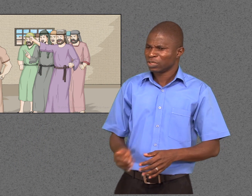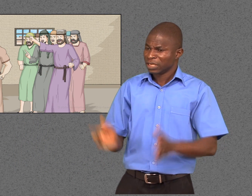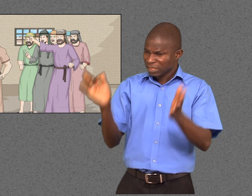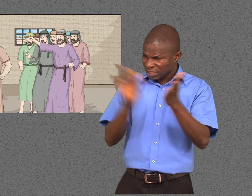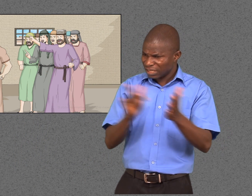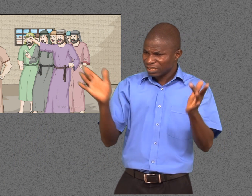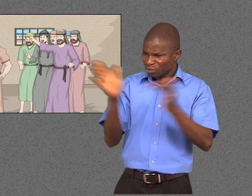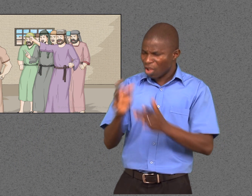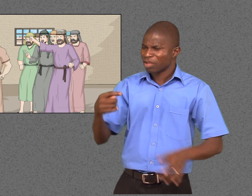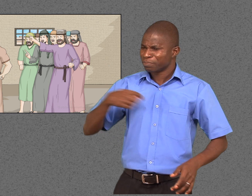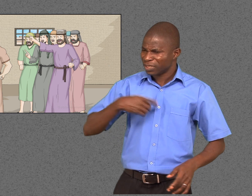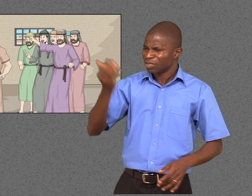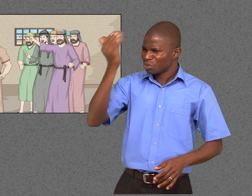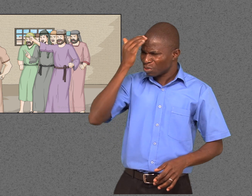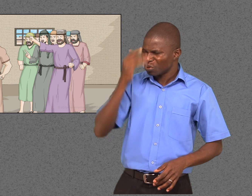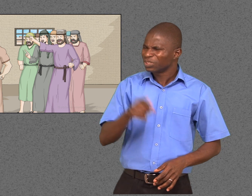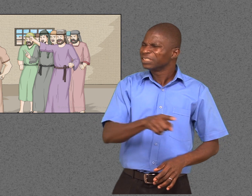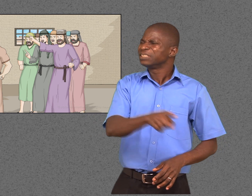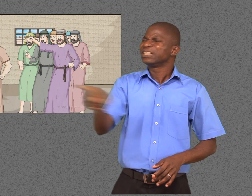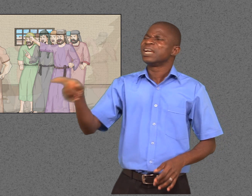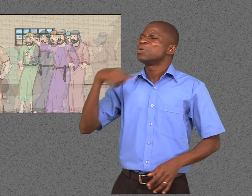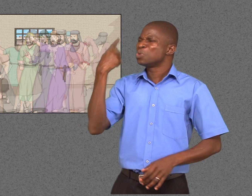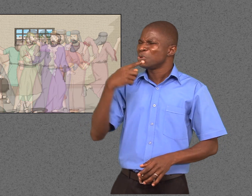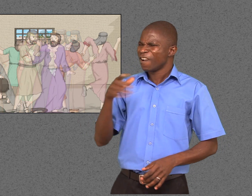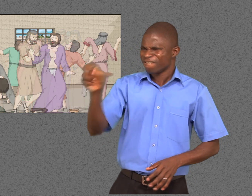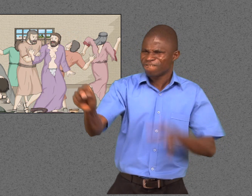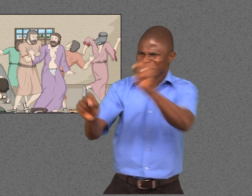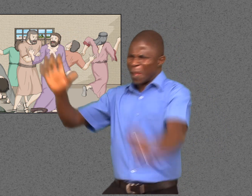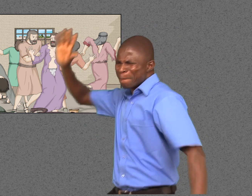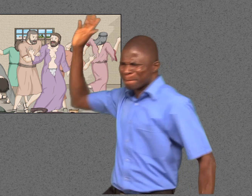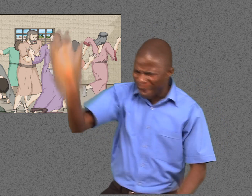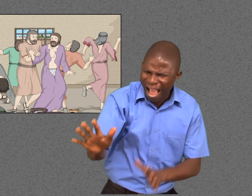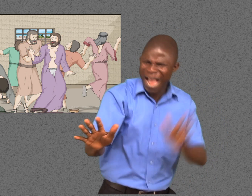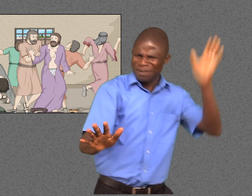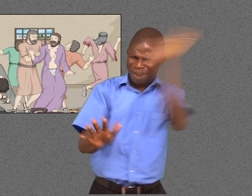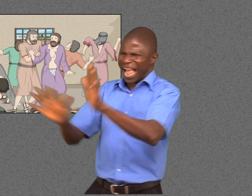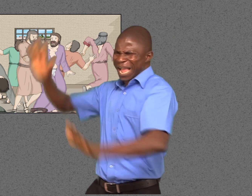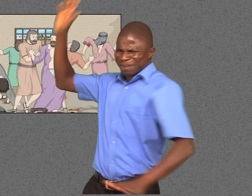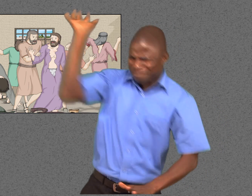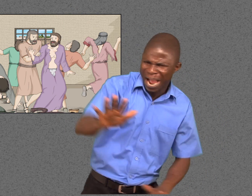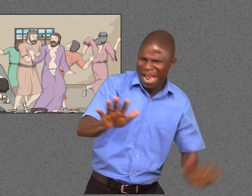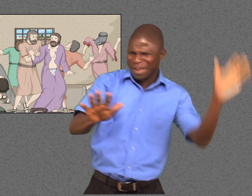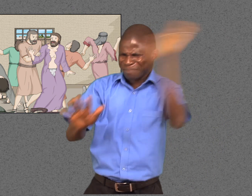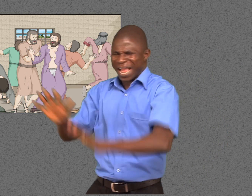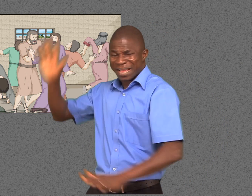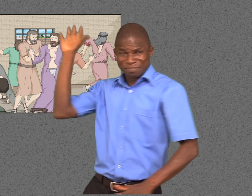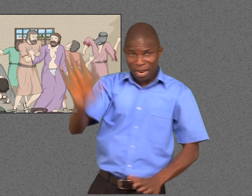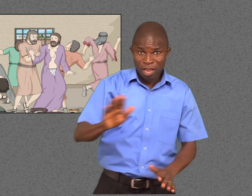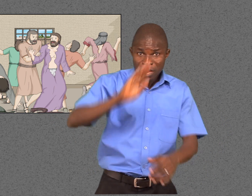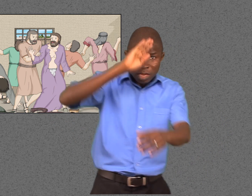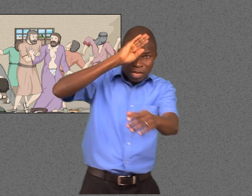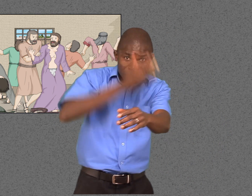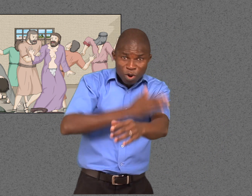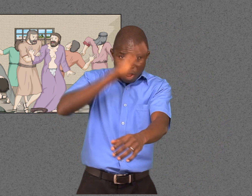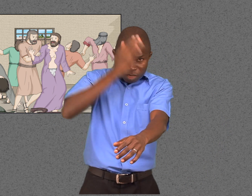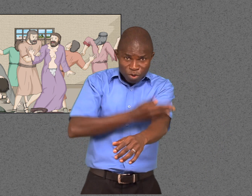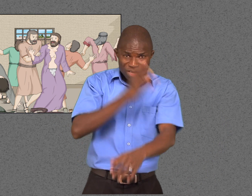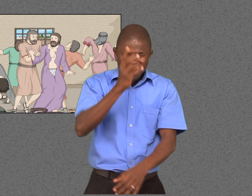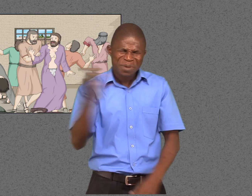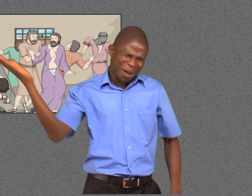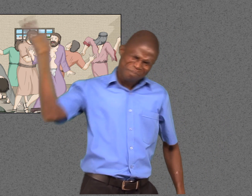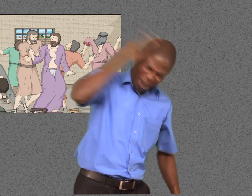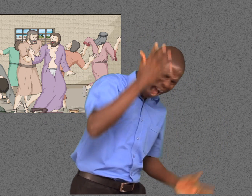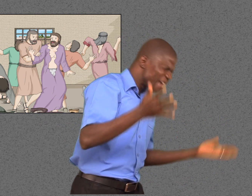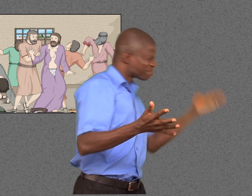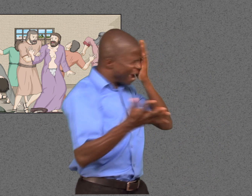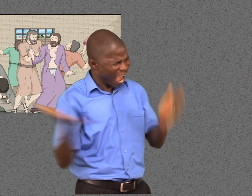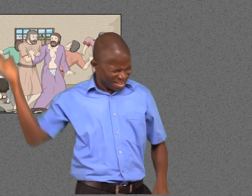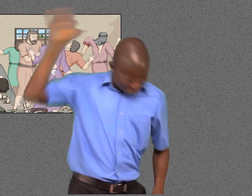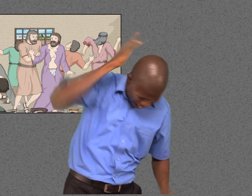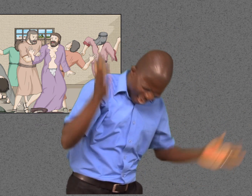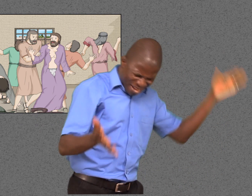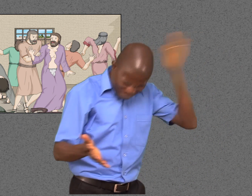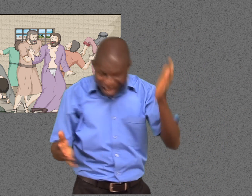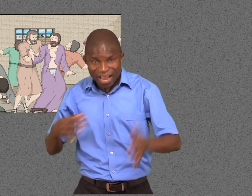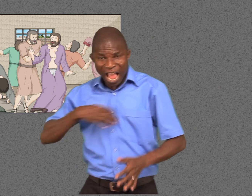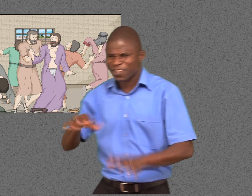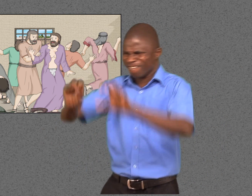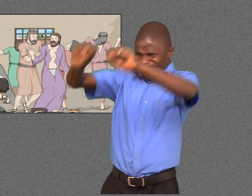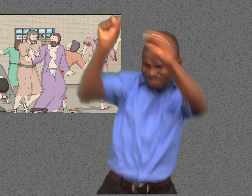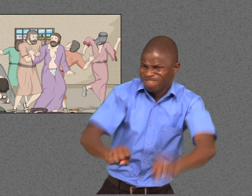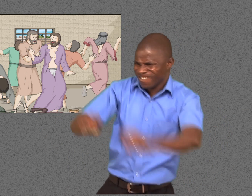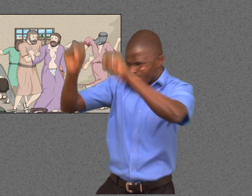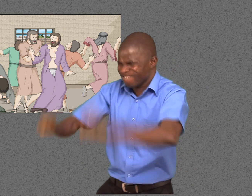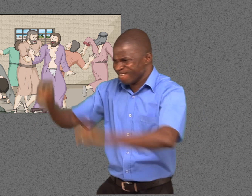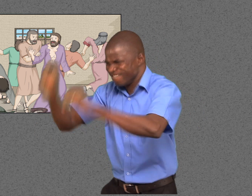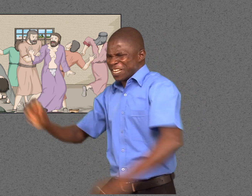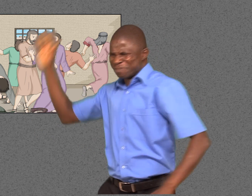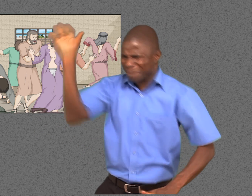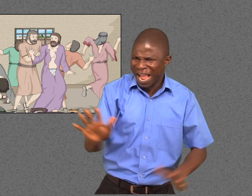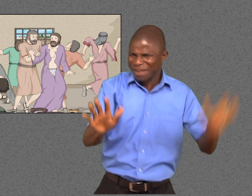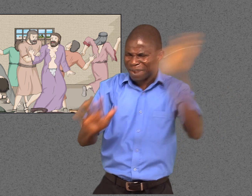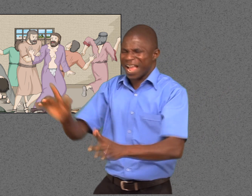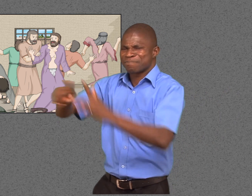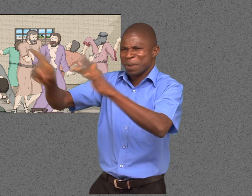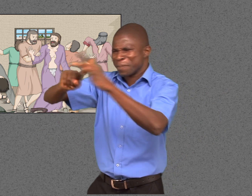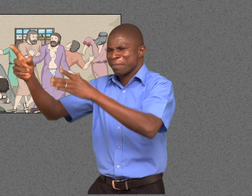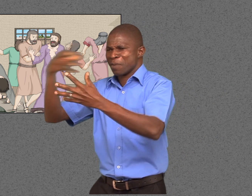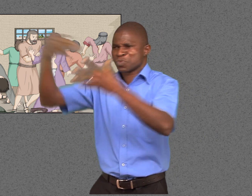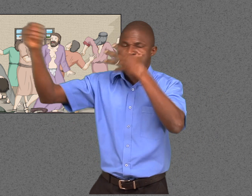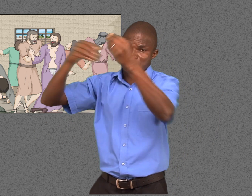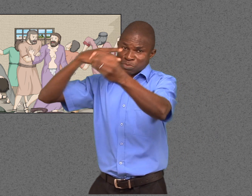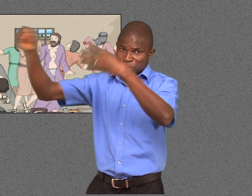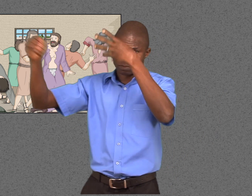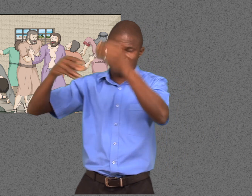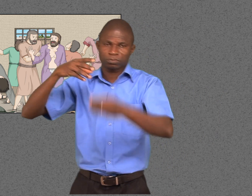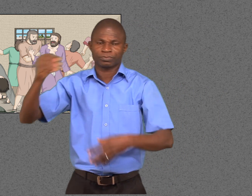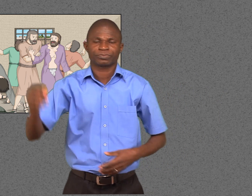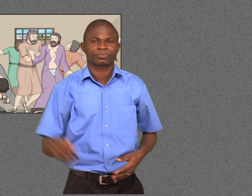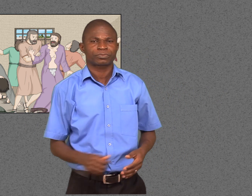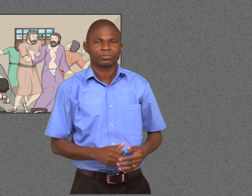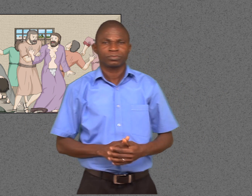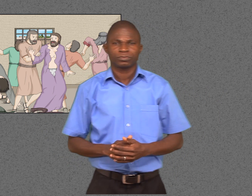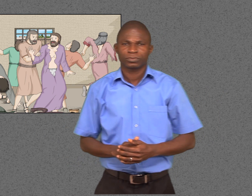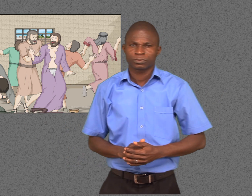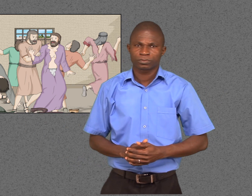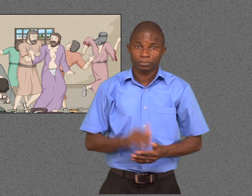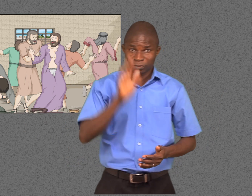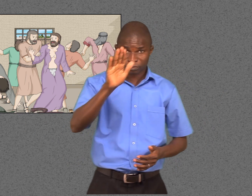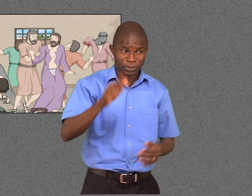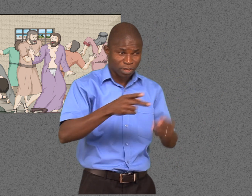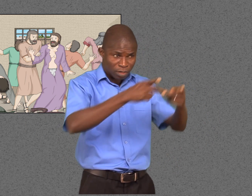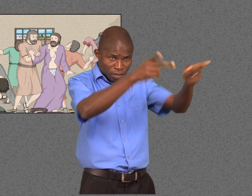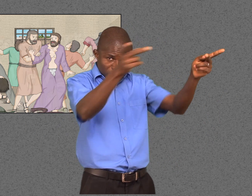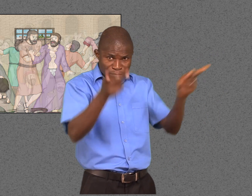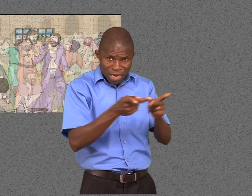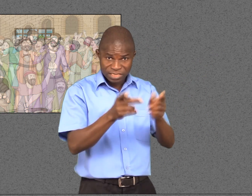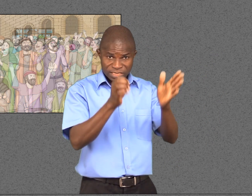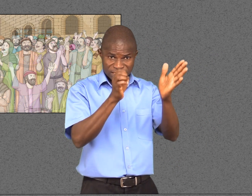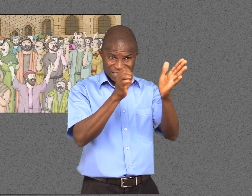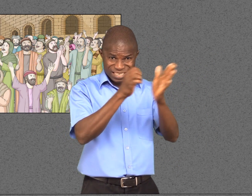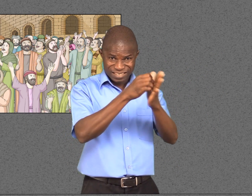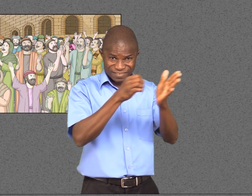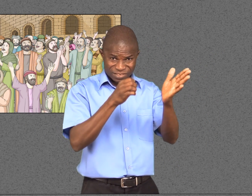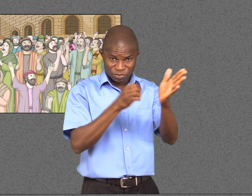Then the man with the evil spirit jumped on them and overpowered them all. The attack was so violent that they ran out of the house naked and wounded.